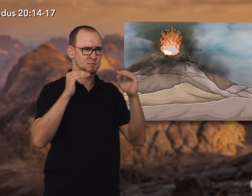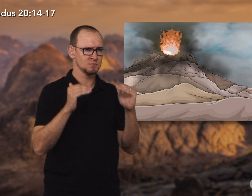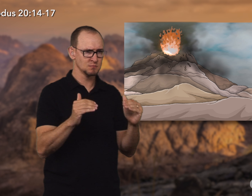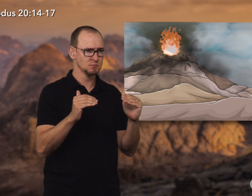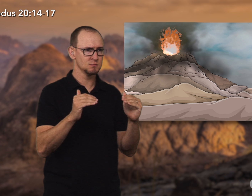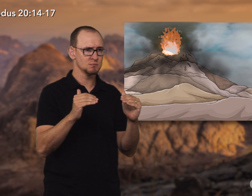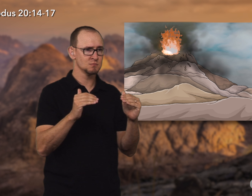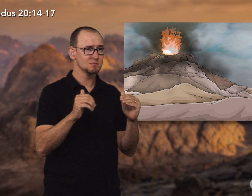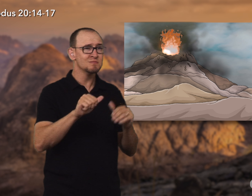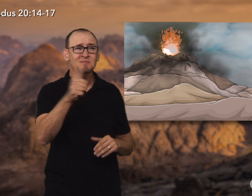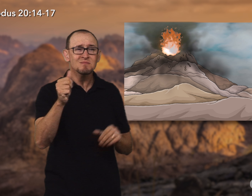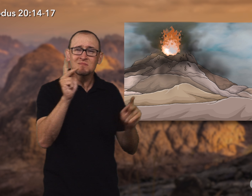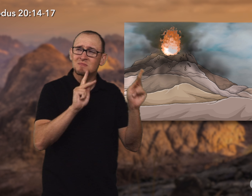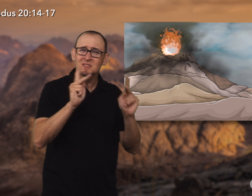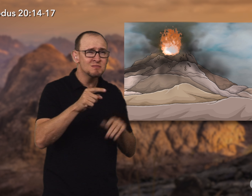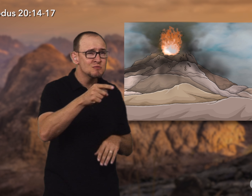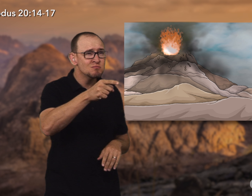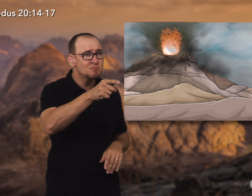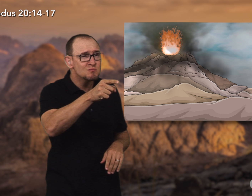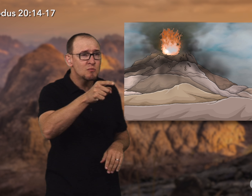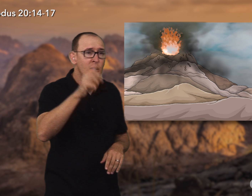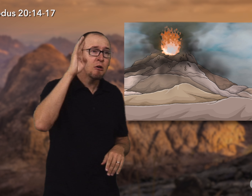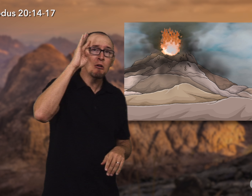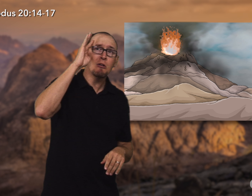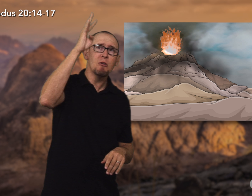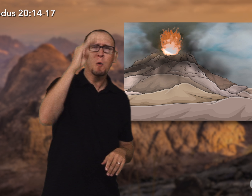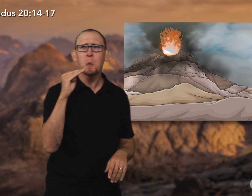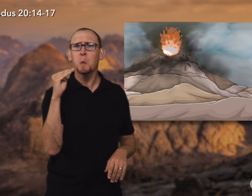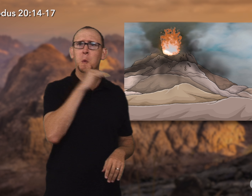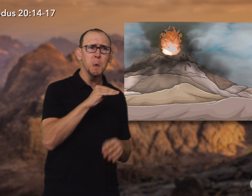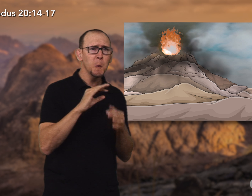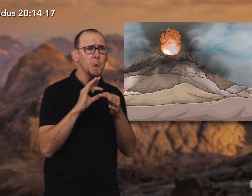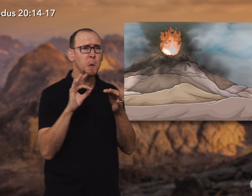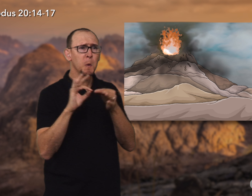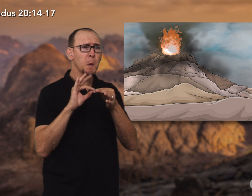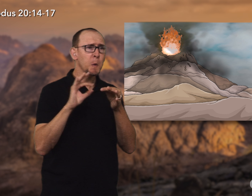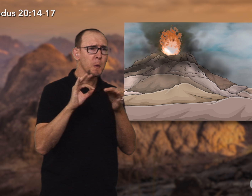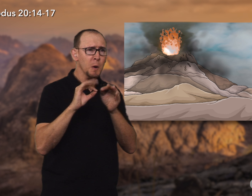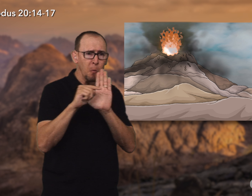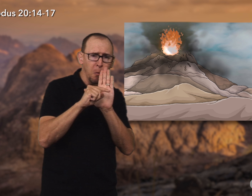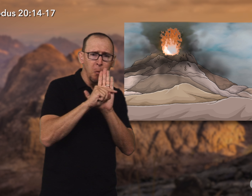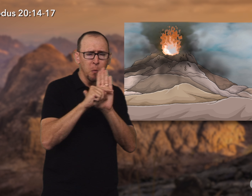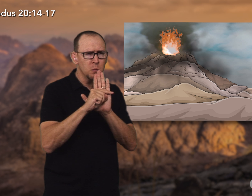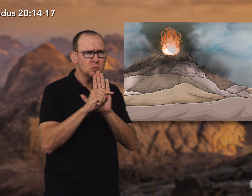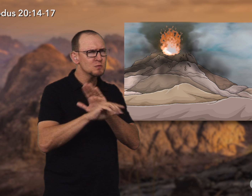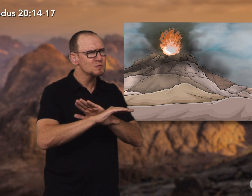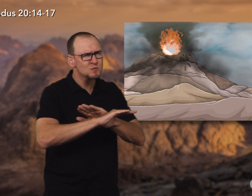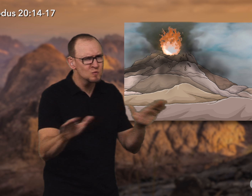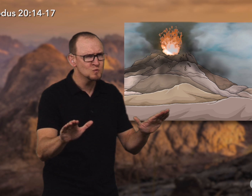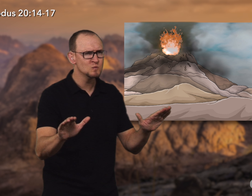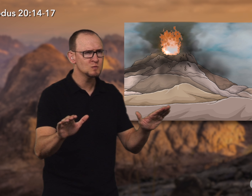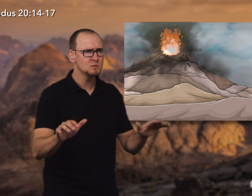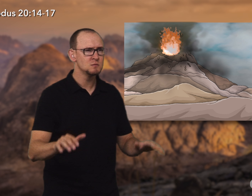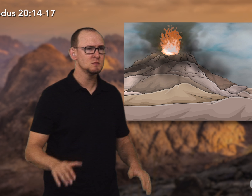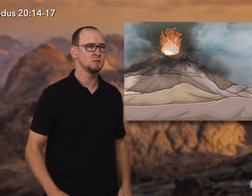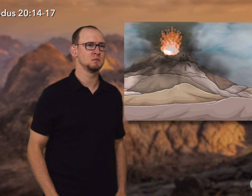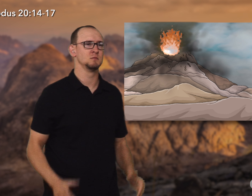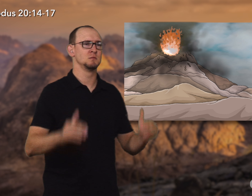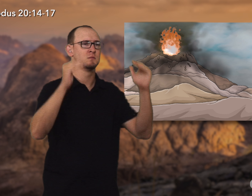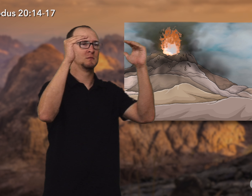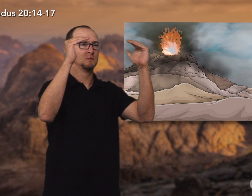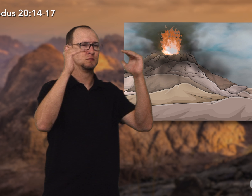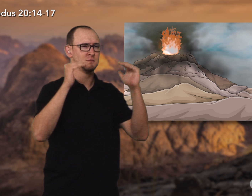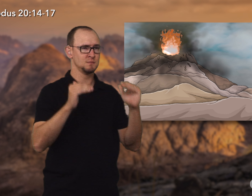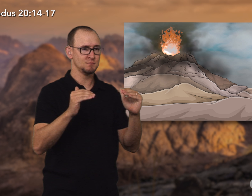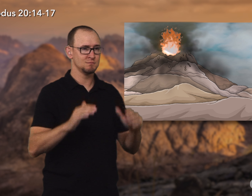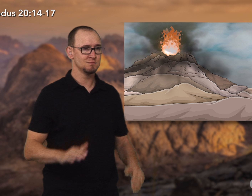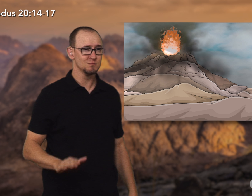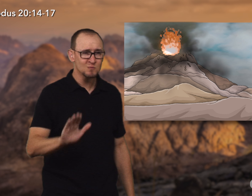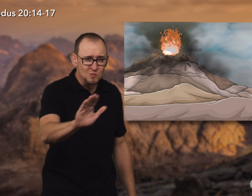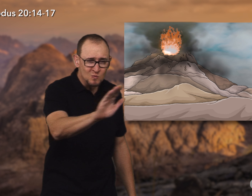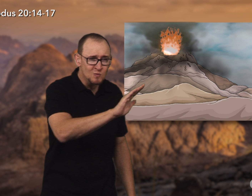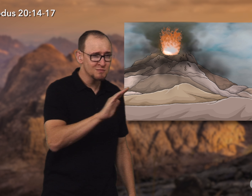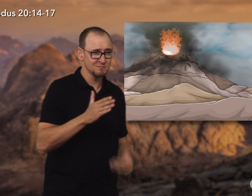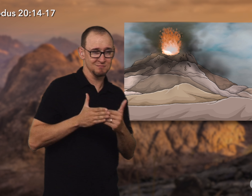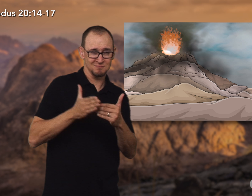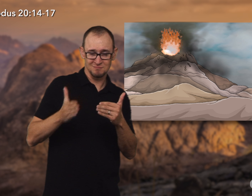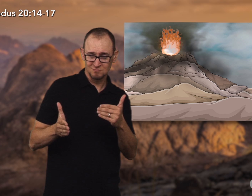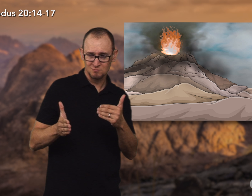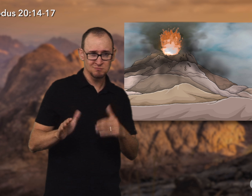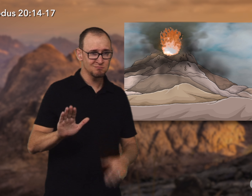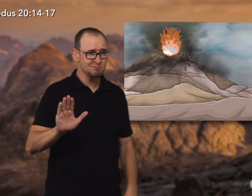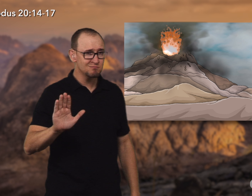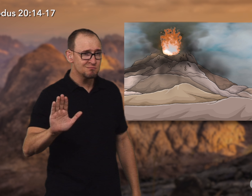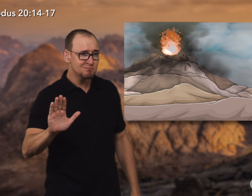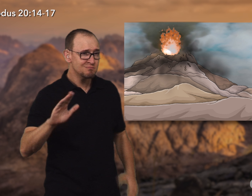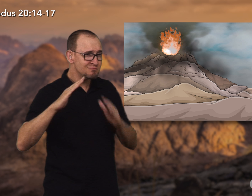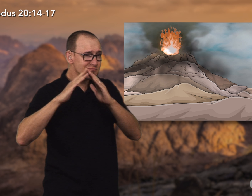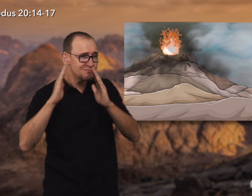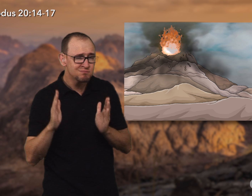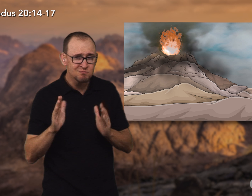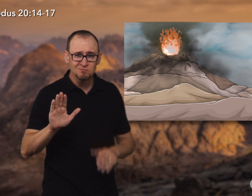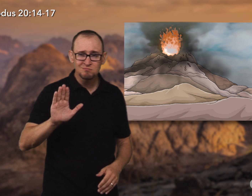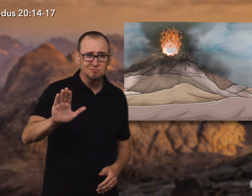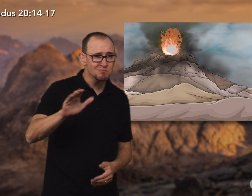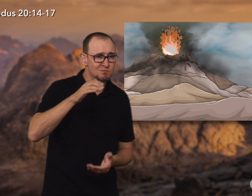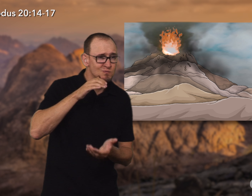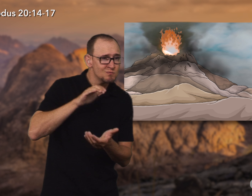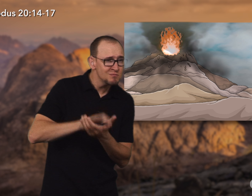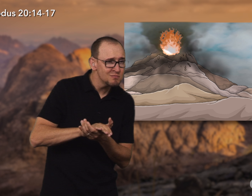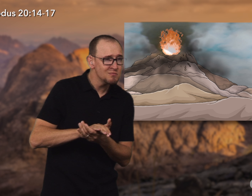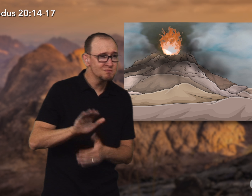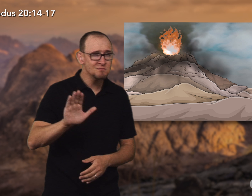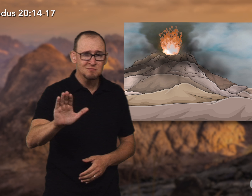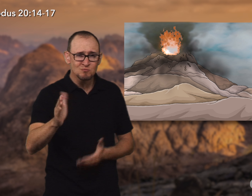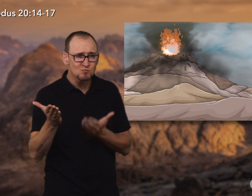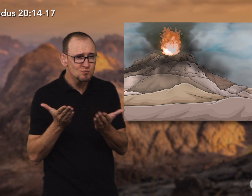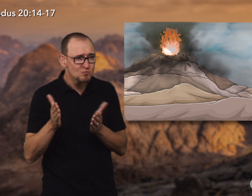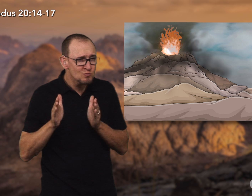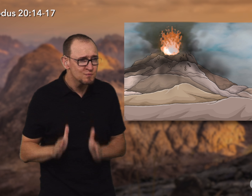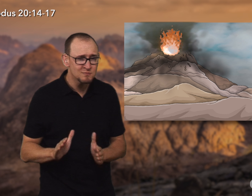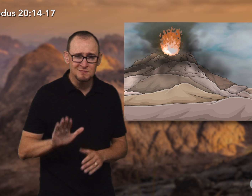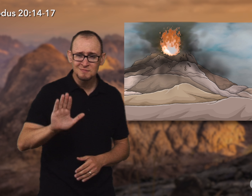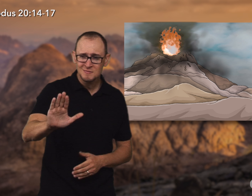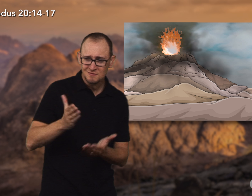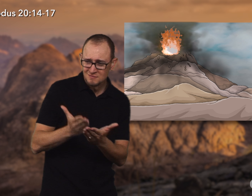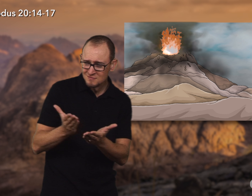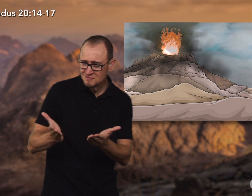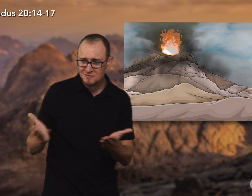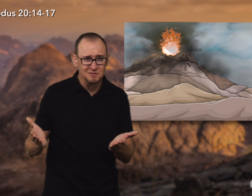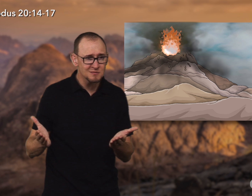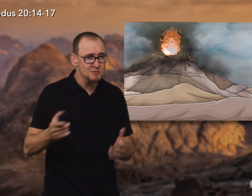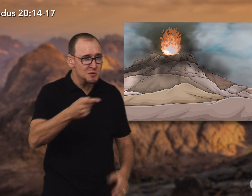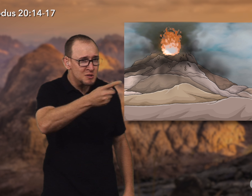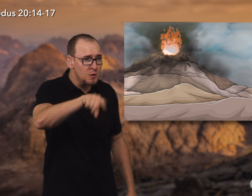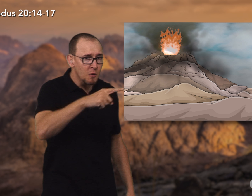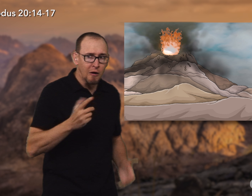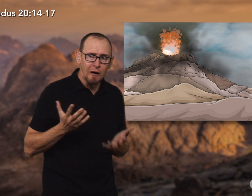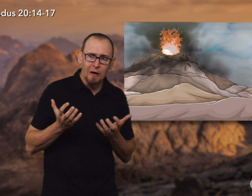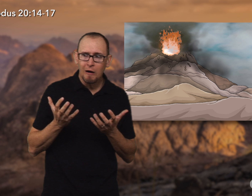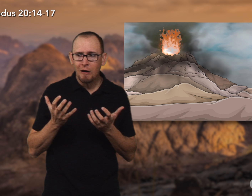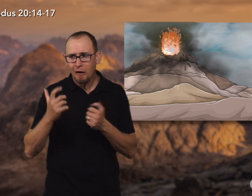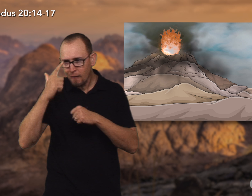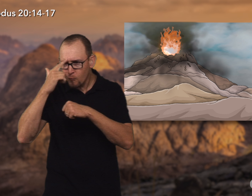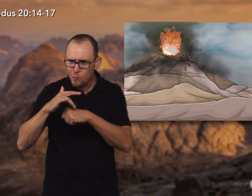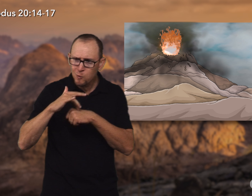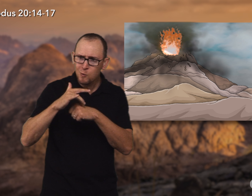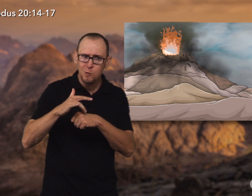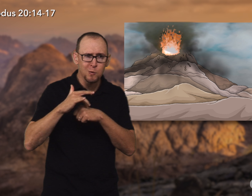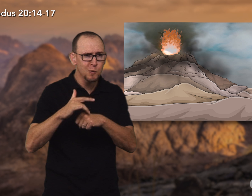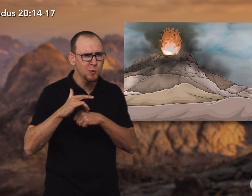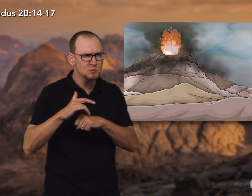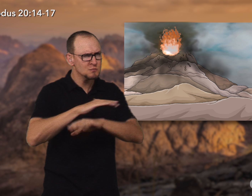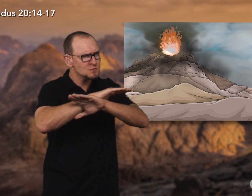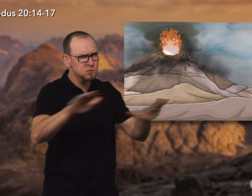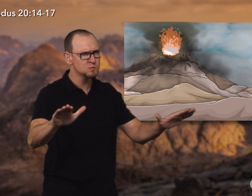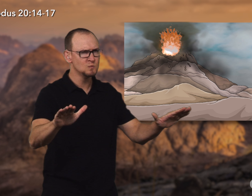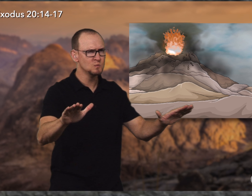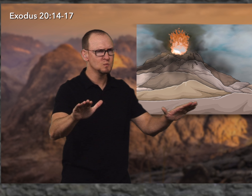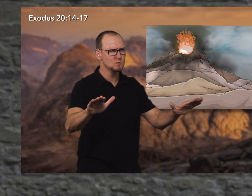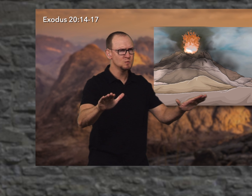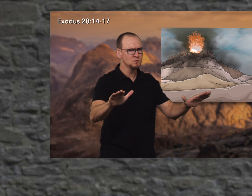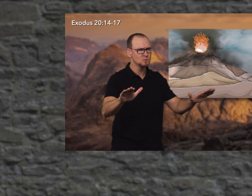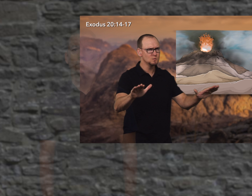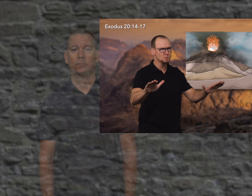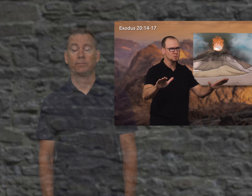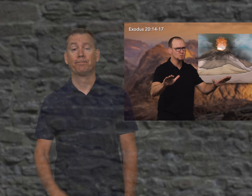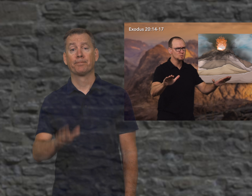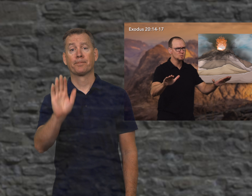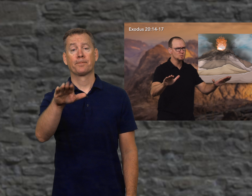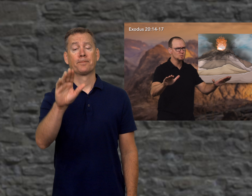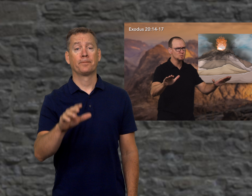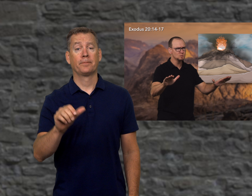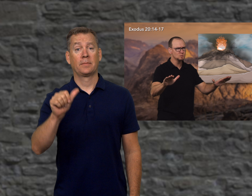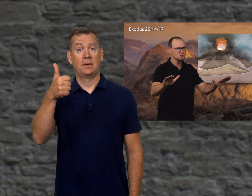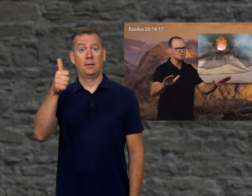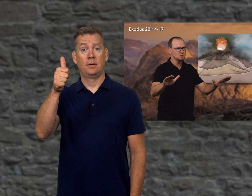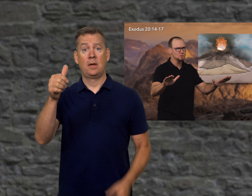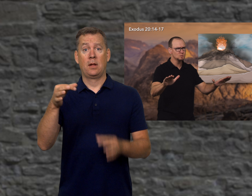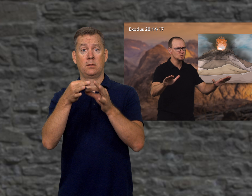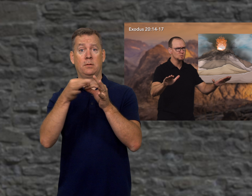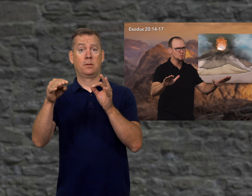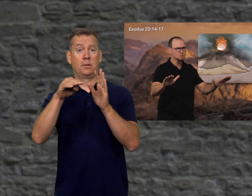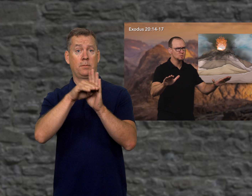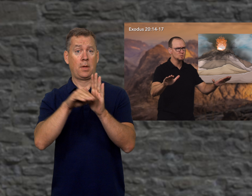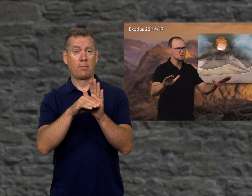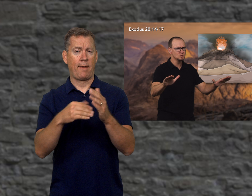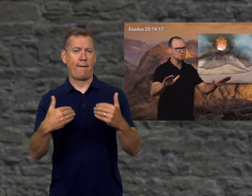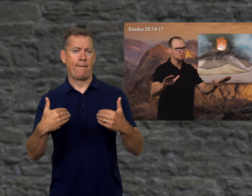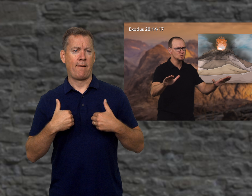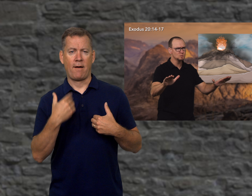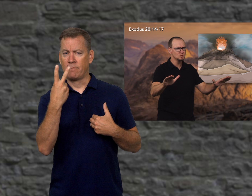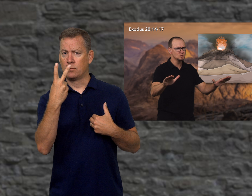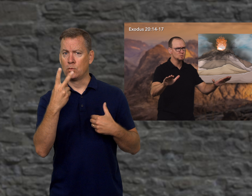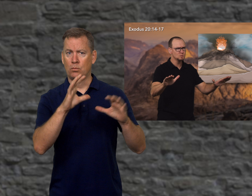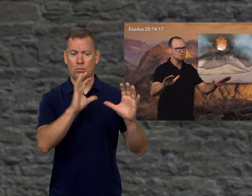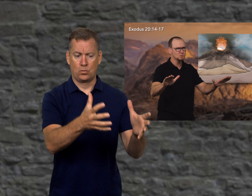You shall not covet your neighbor’s wife, or his manservant or maidservant, or his ox or donkey, or anything that belongs to your neighbor.”